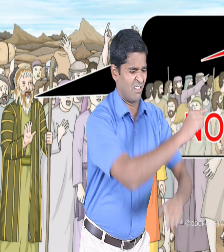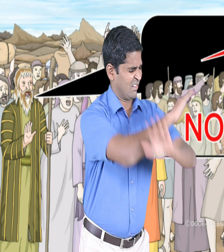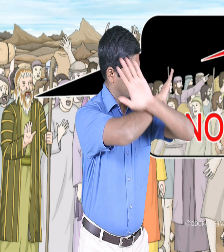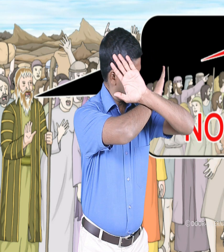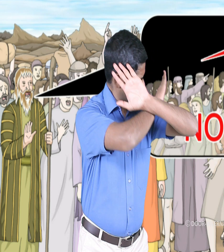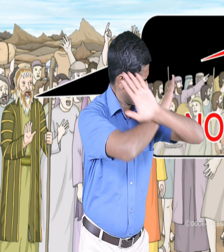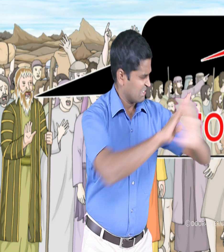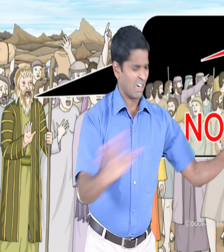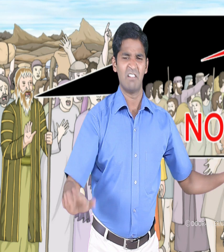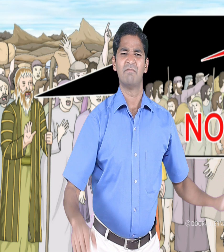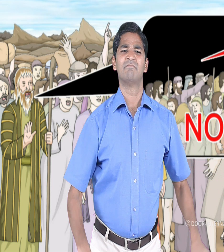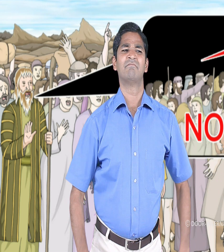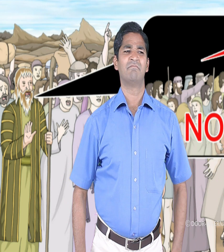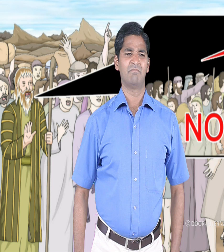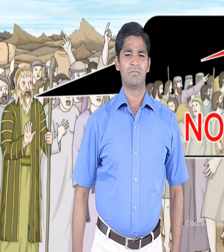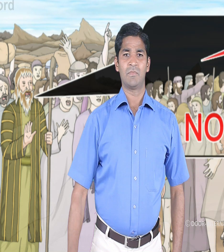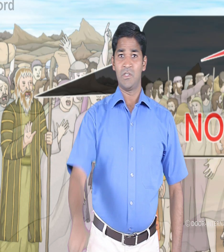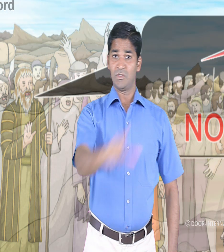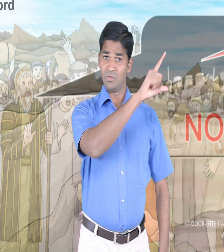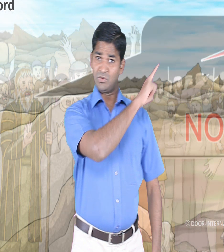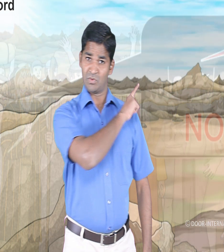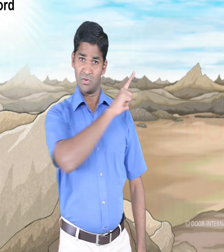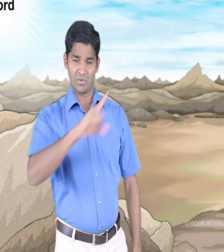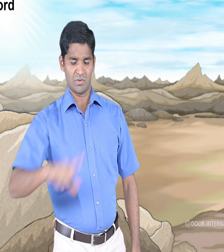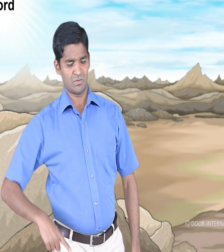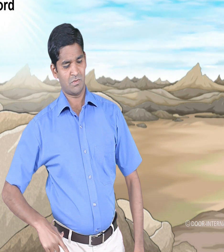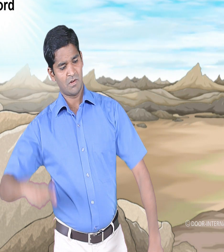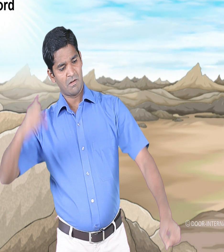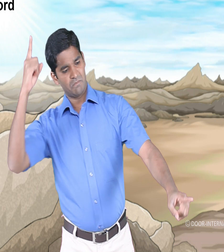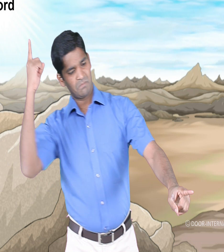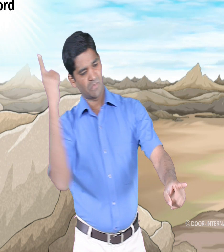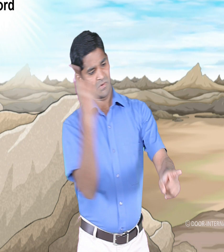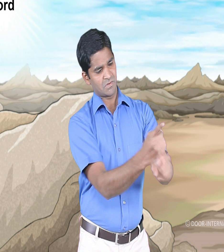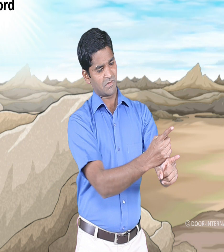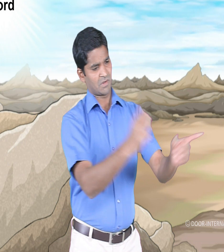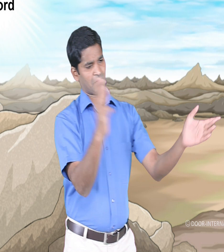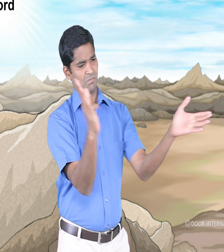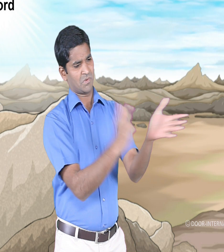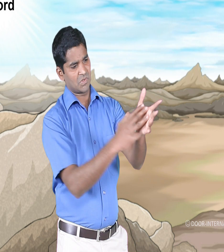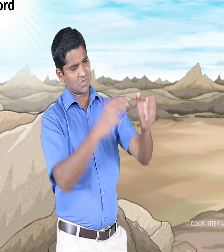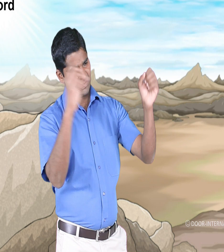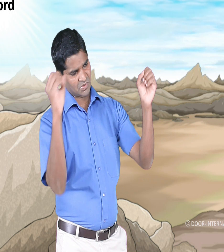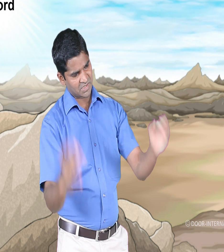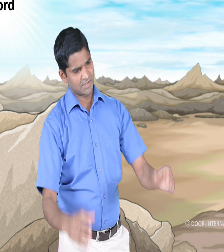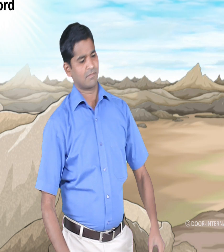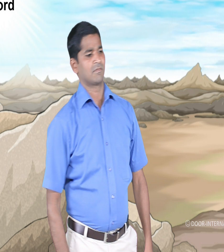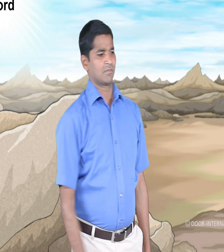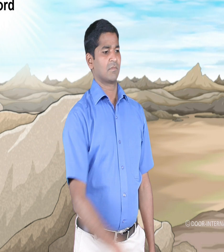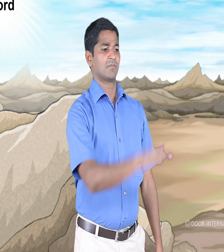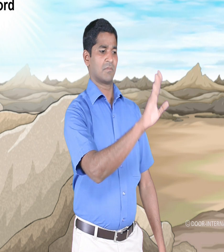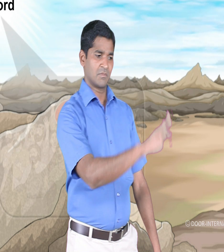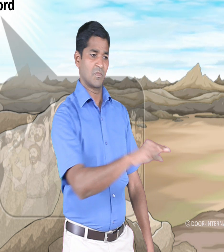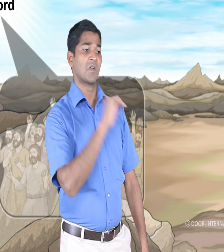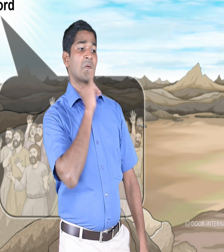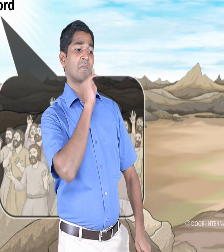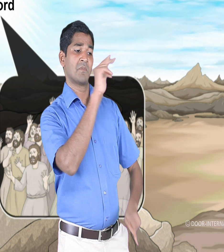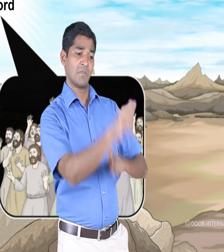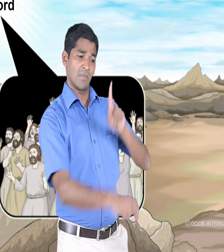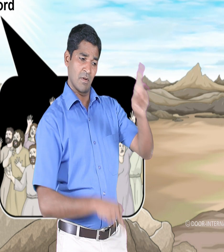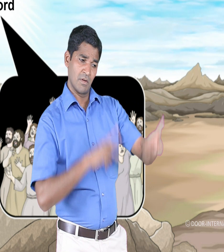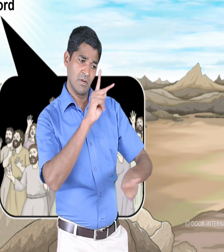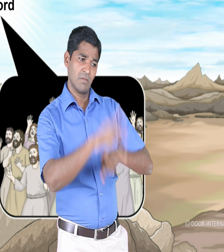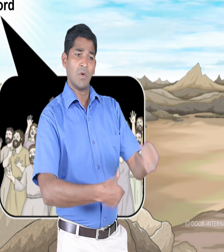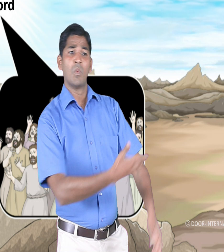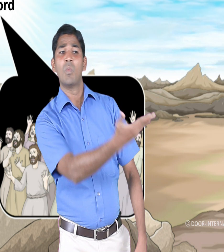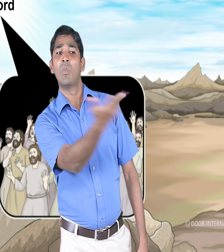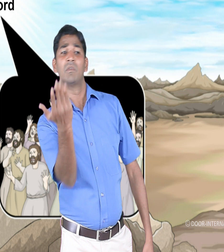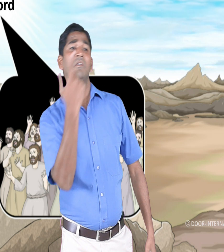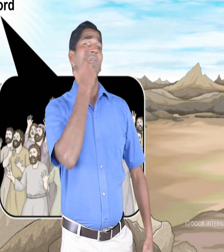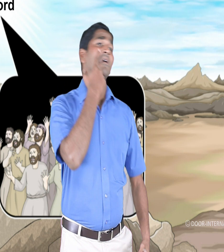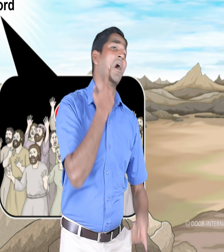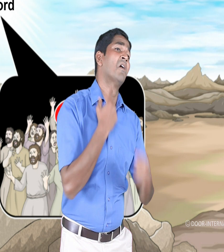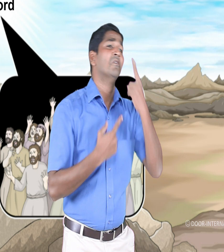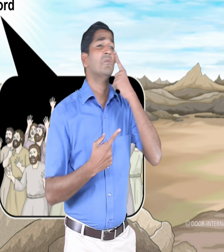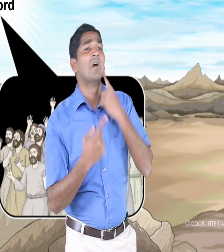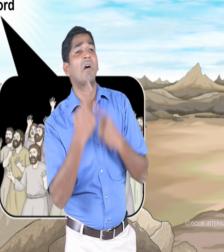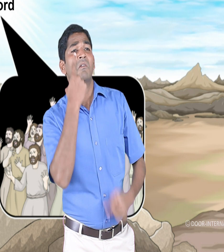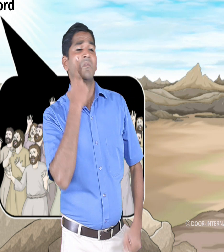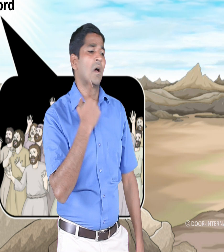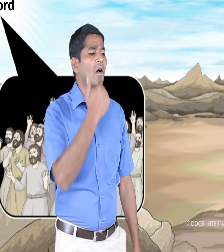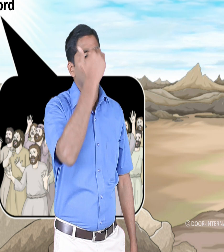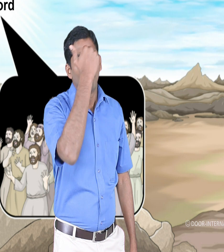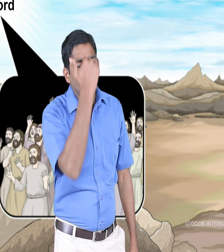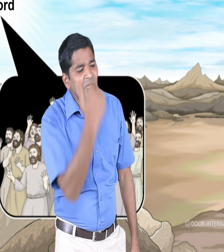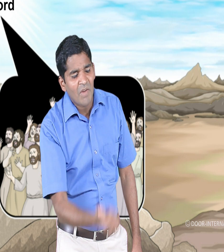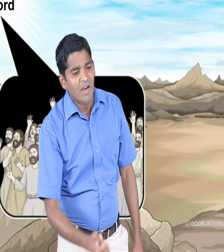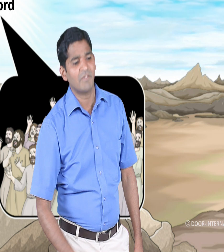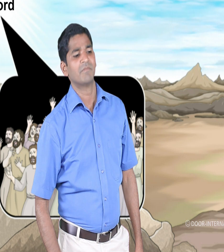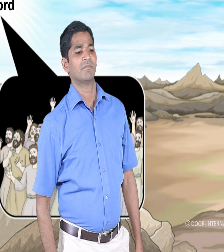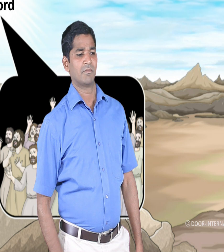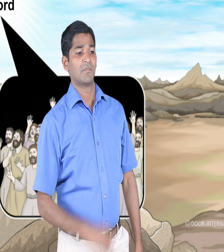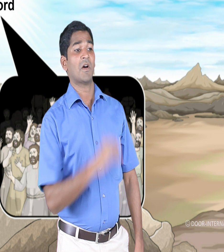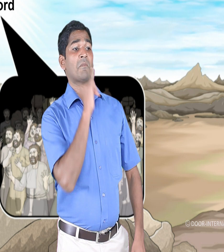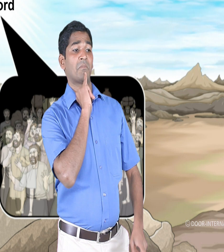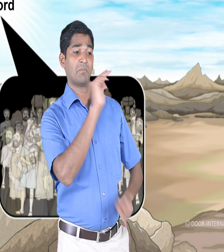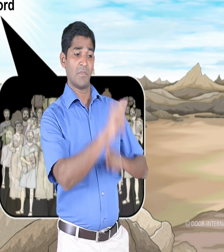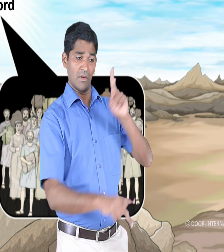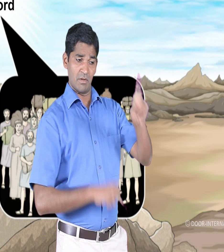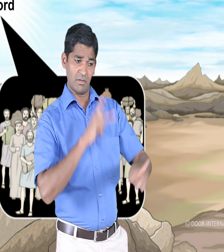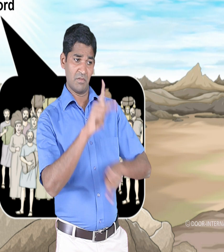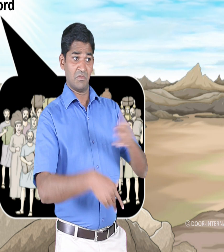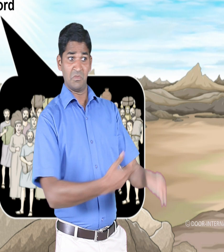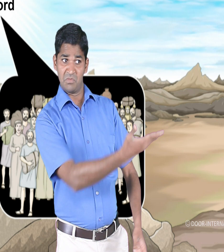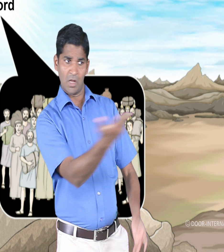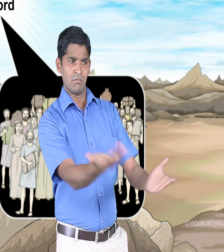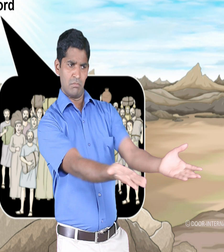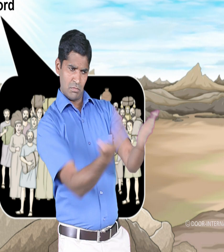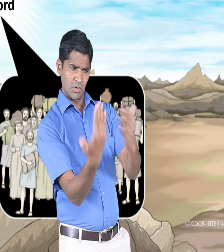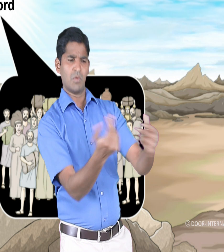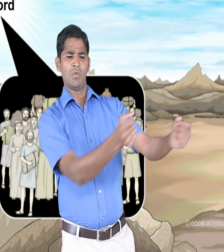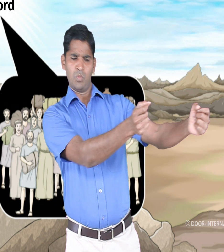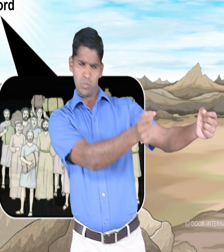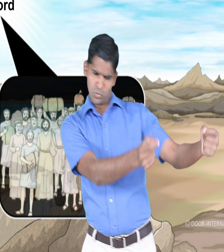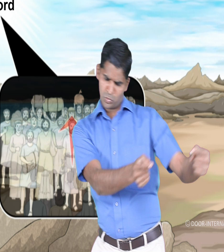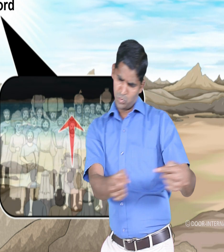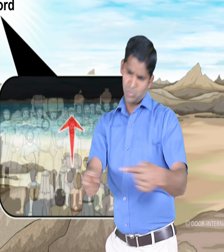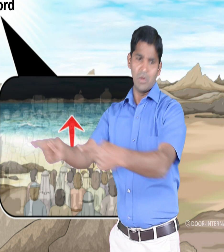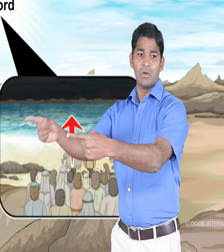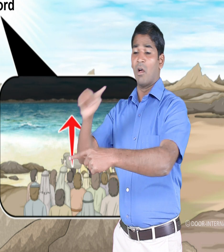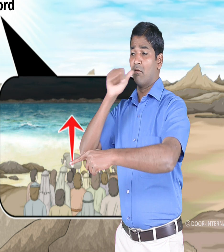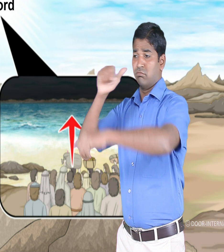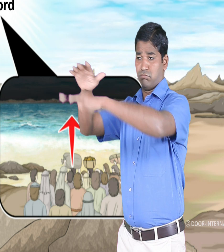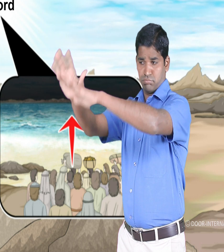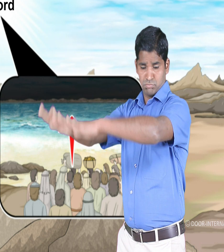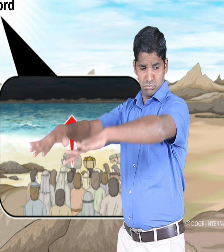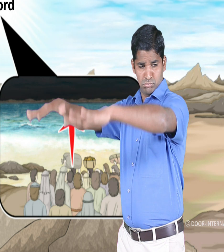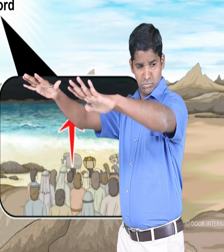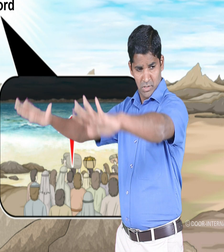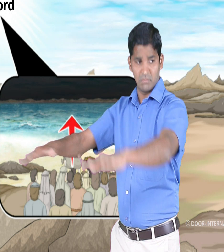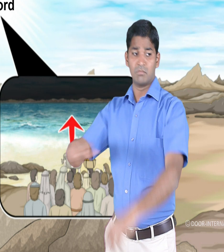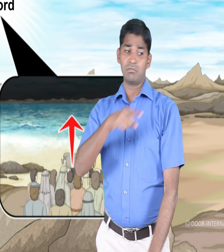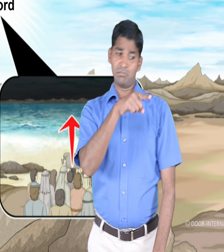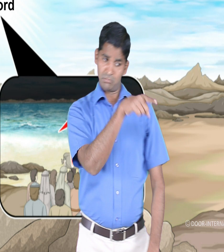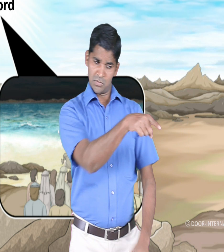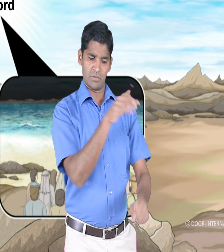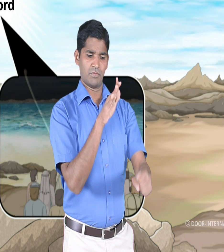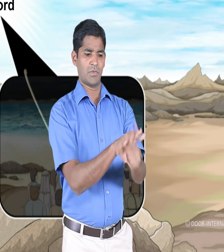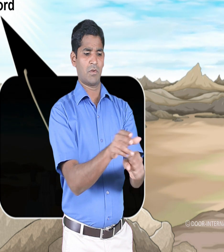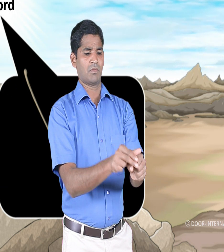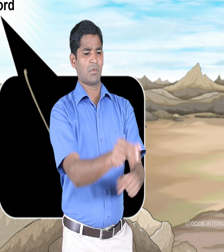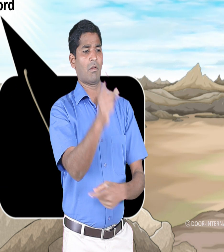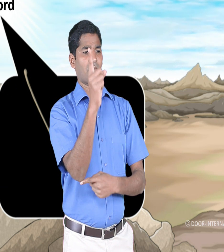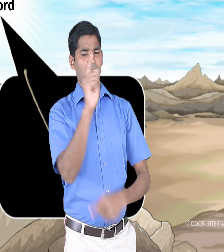Then the LORD said to Moses, “Why are you crying out to Me? Tell the Israelites to go forward.